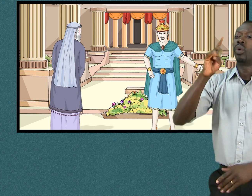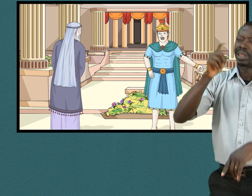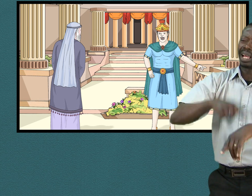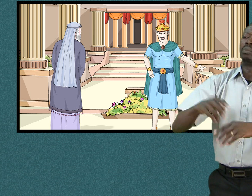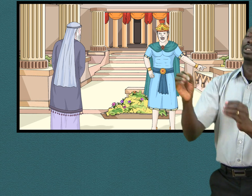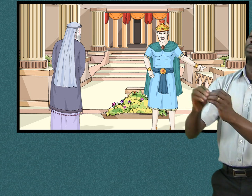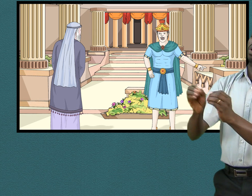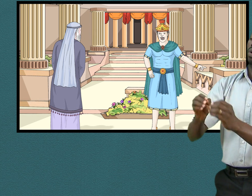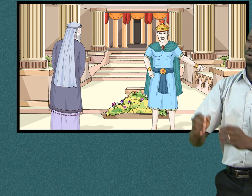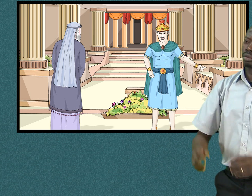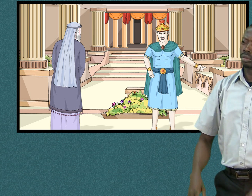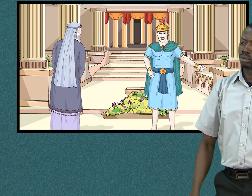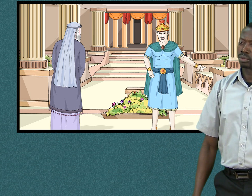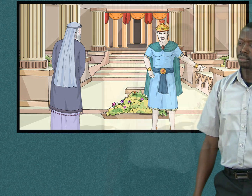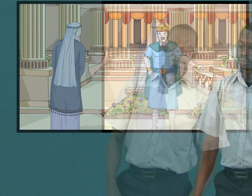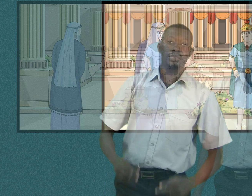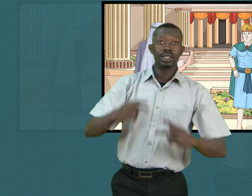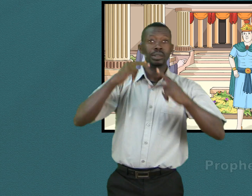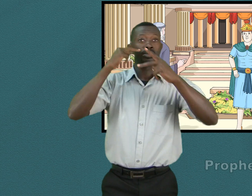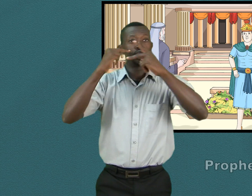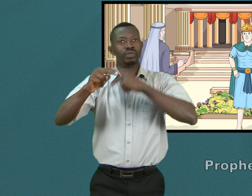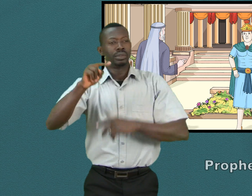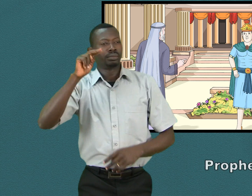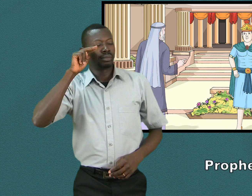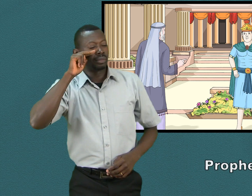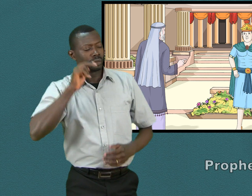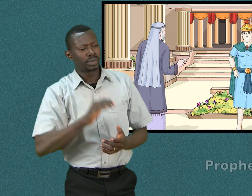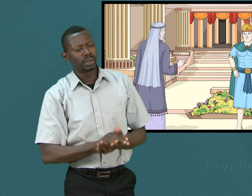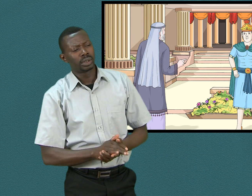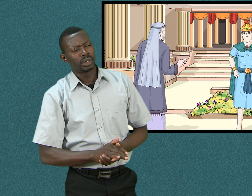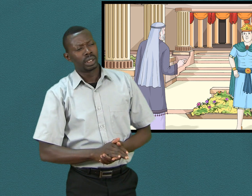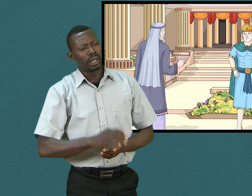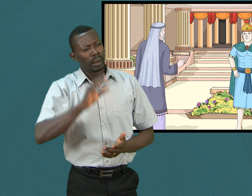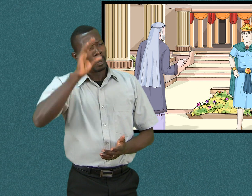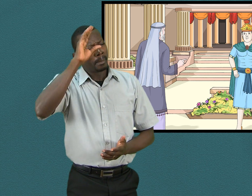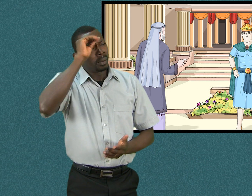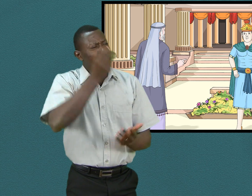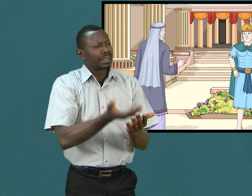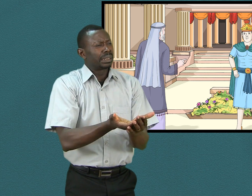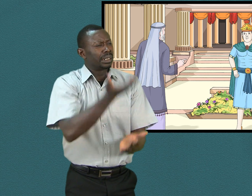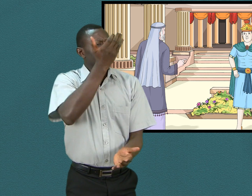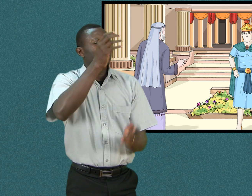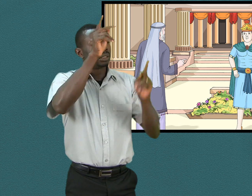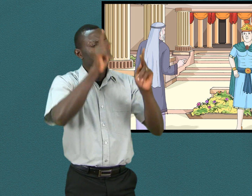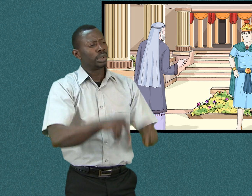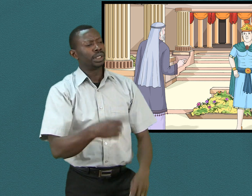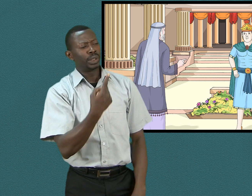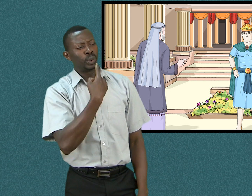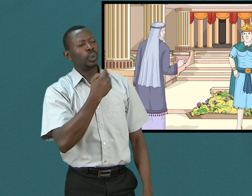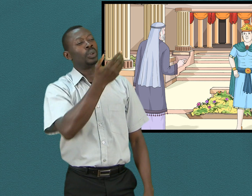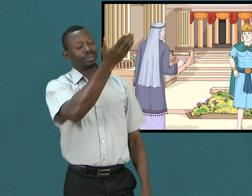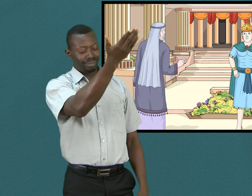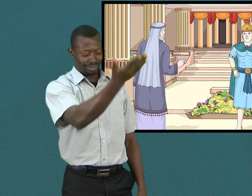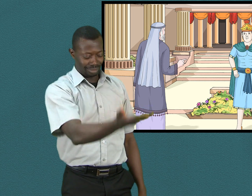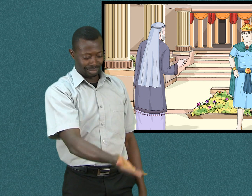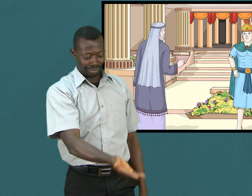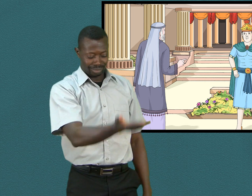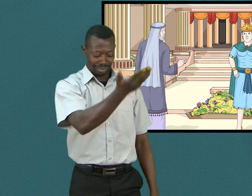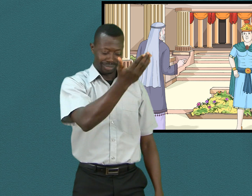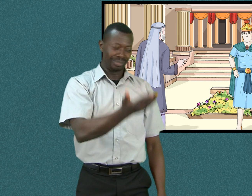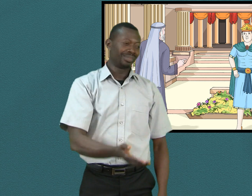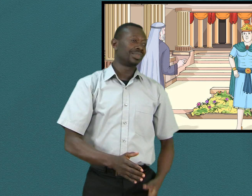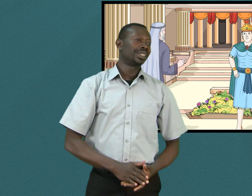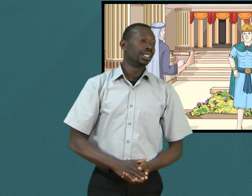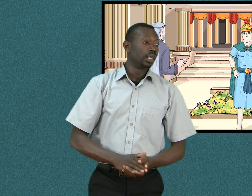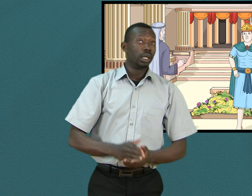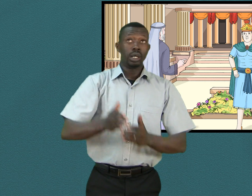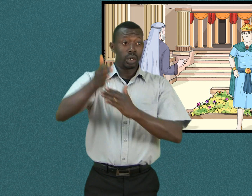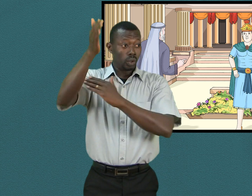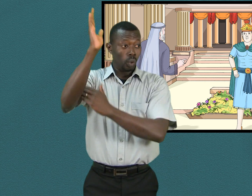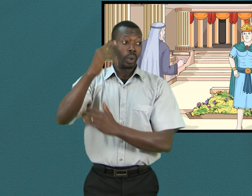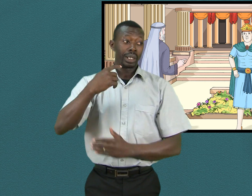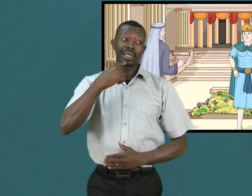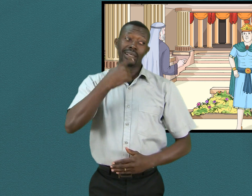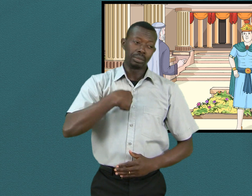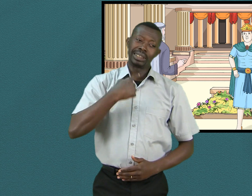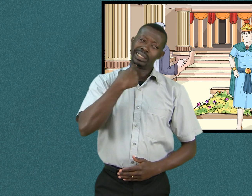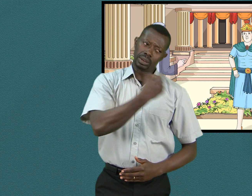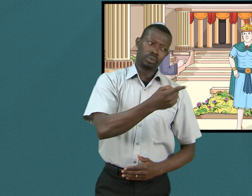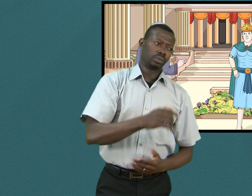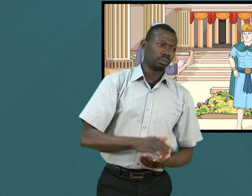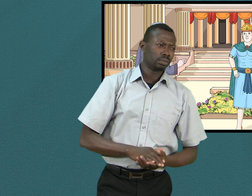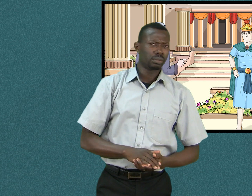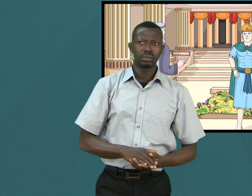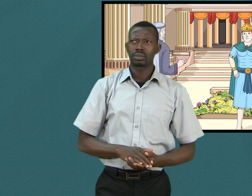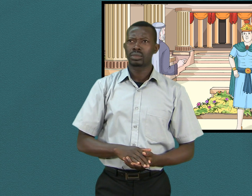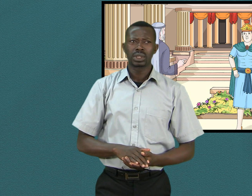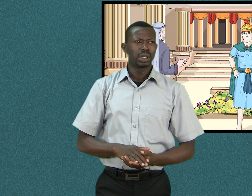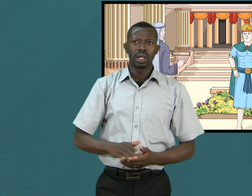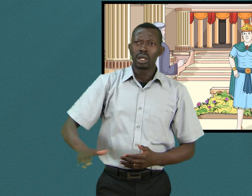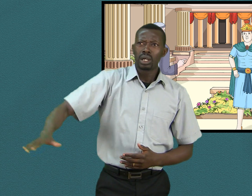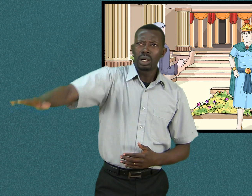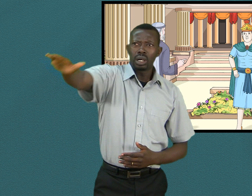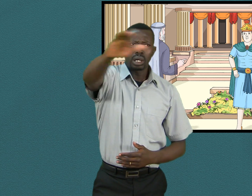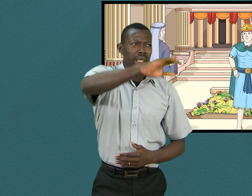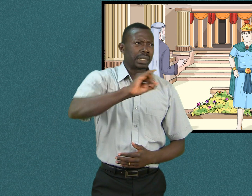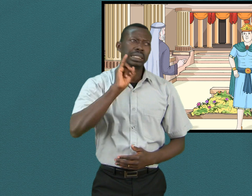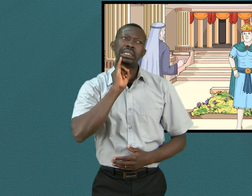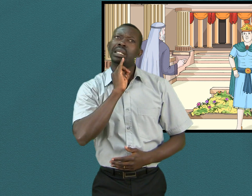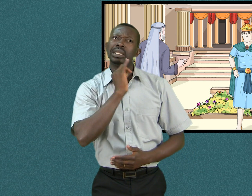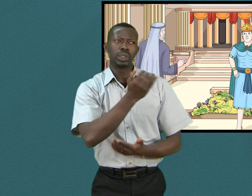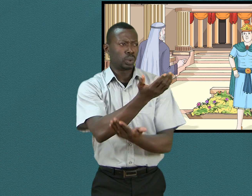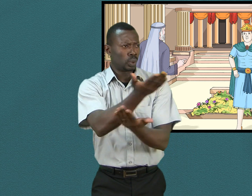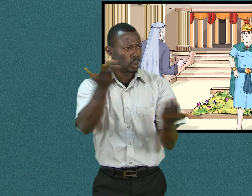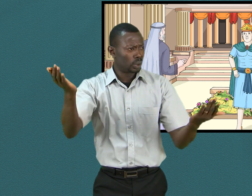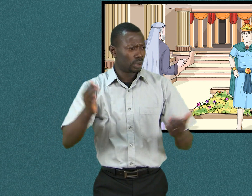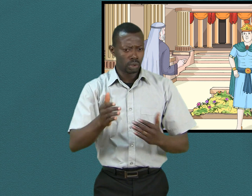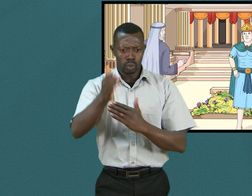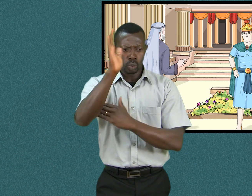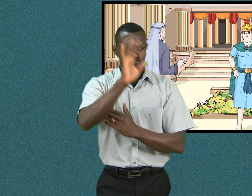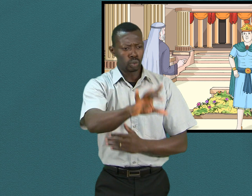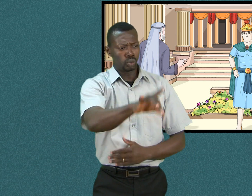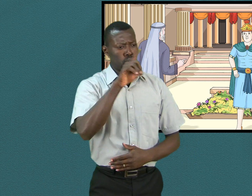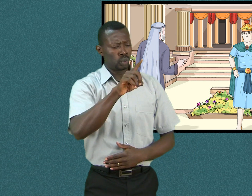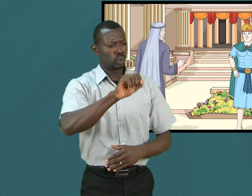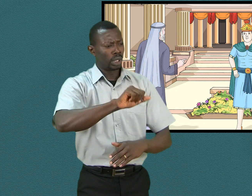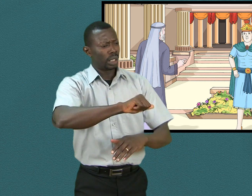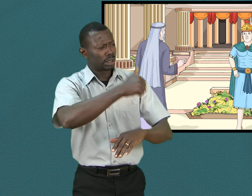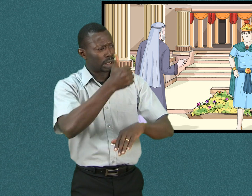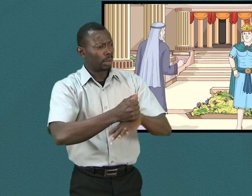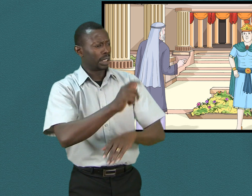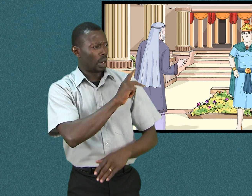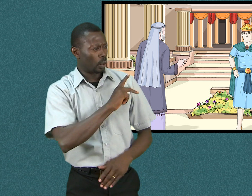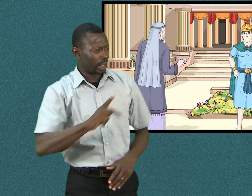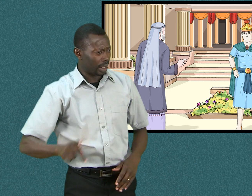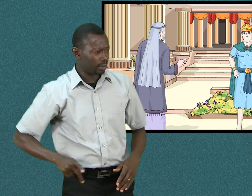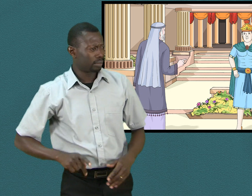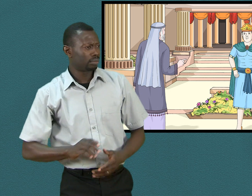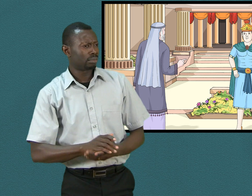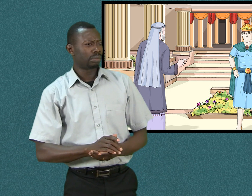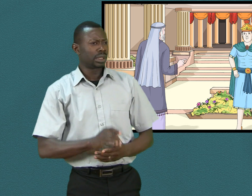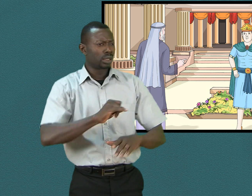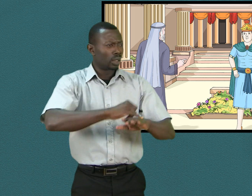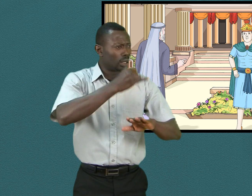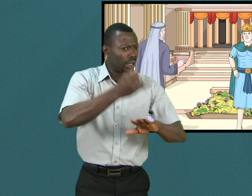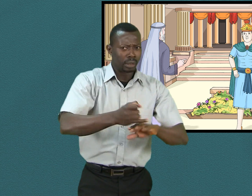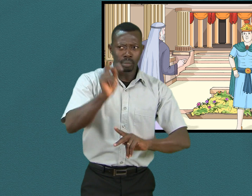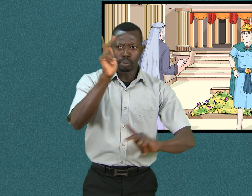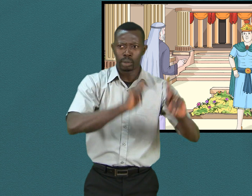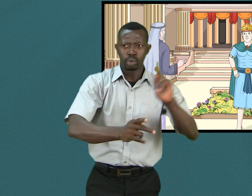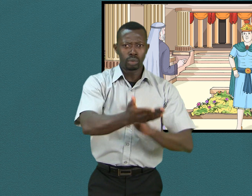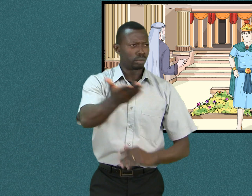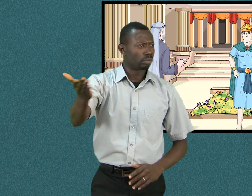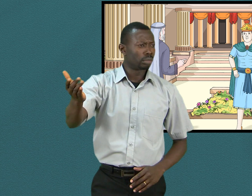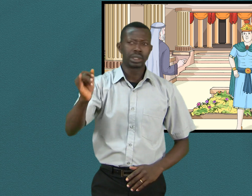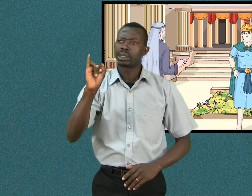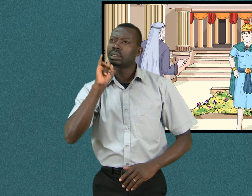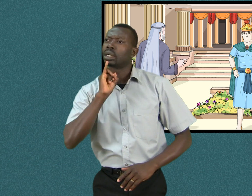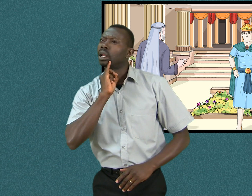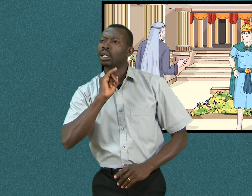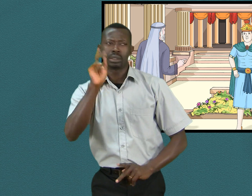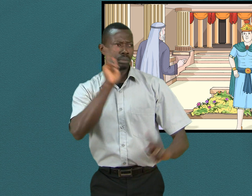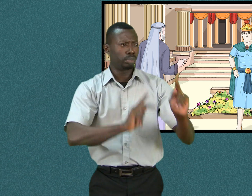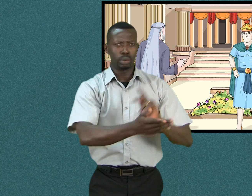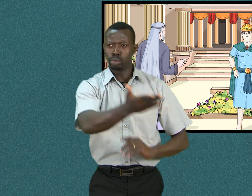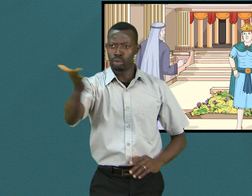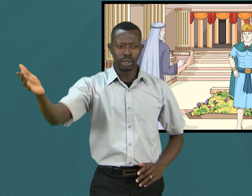Then Nathan said to David, “You are that man! This is what the LORD, the God of Israel, says: ‘I anointed you king over Israel, and I delivered you from the hand of Saul.